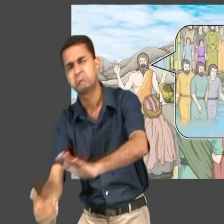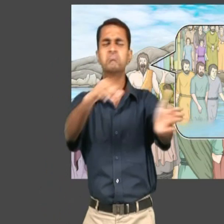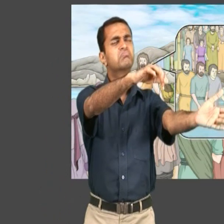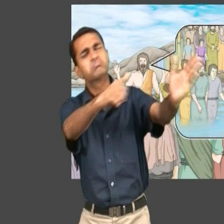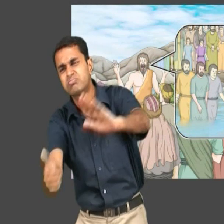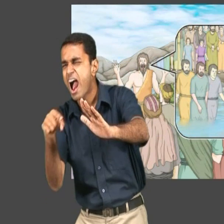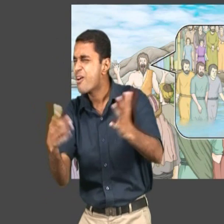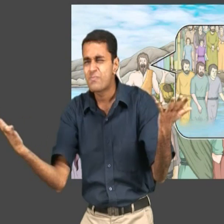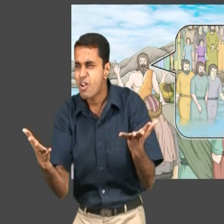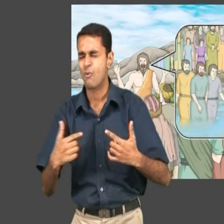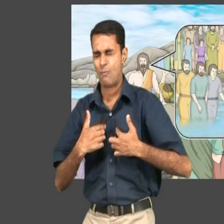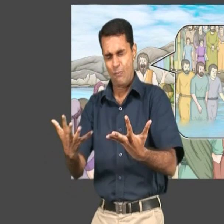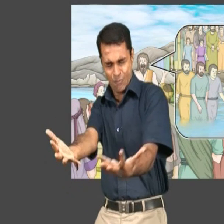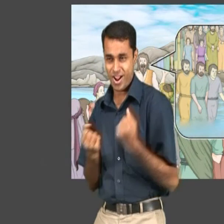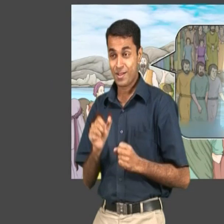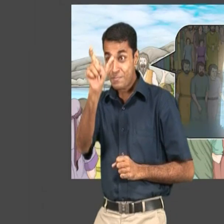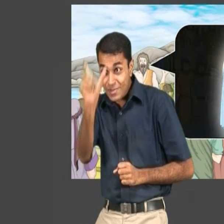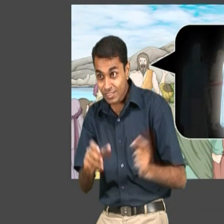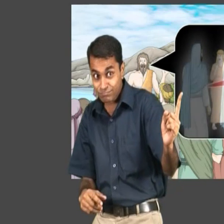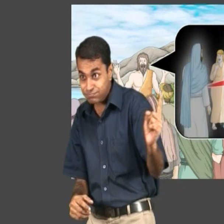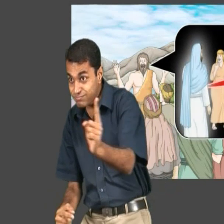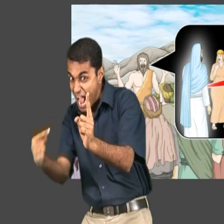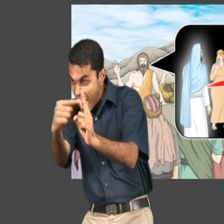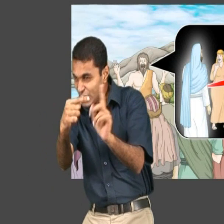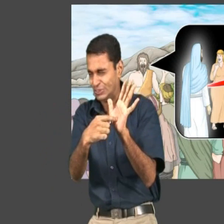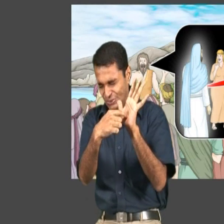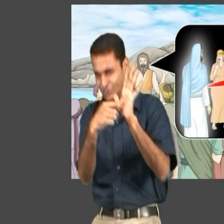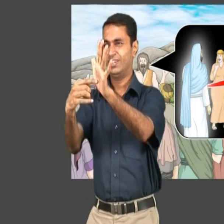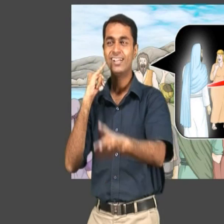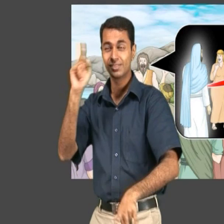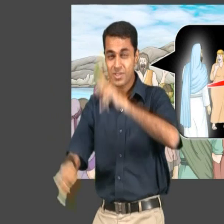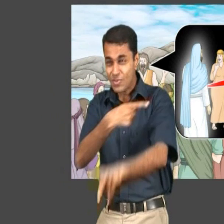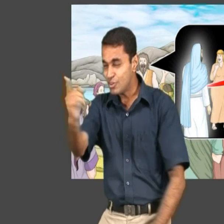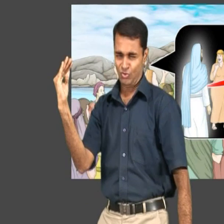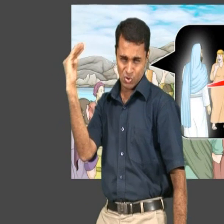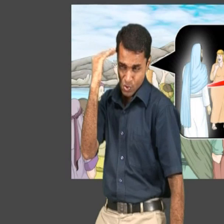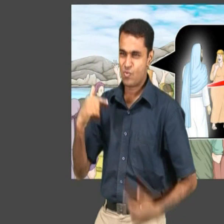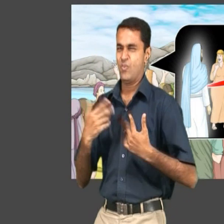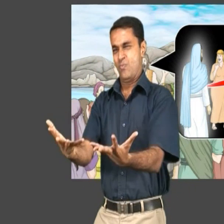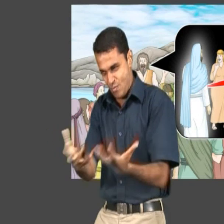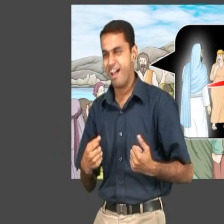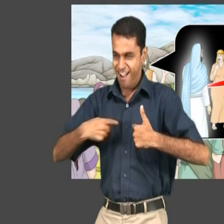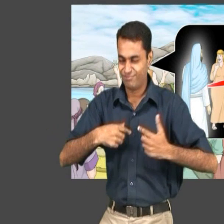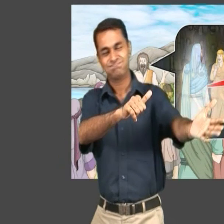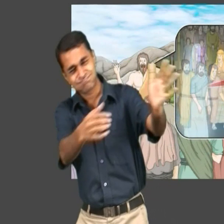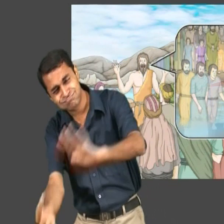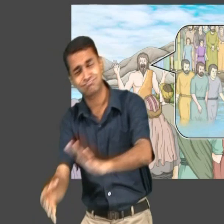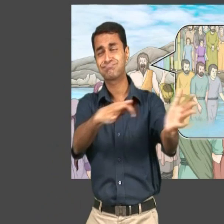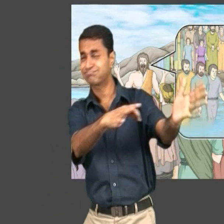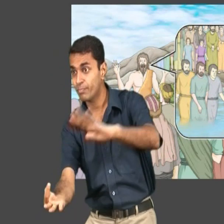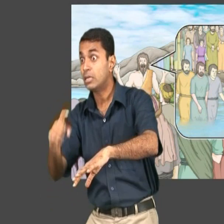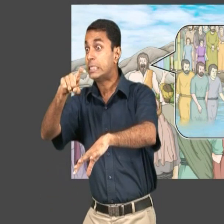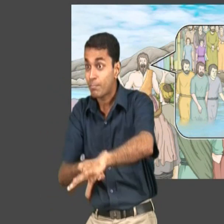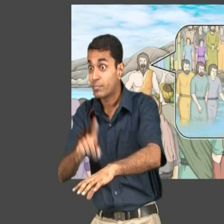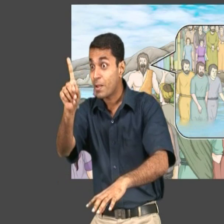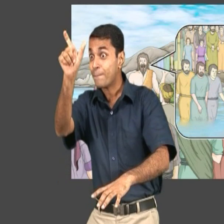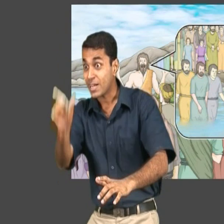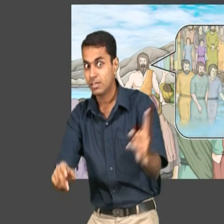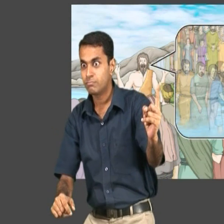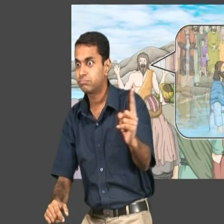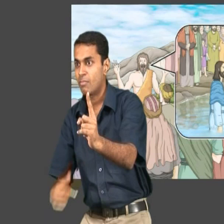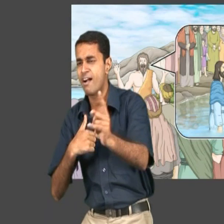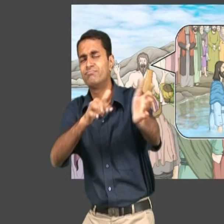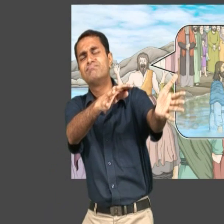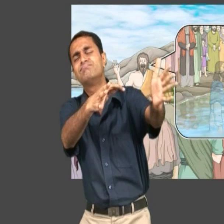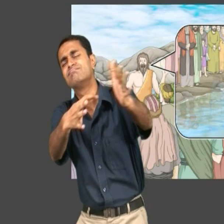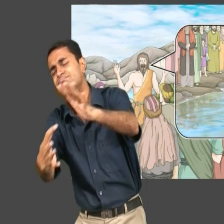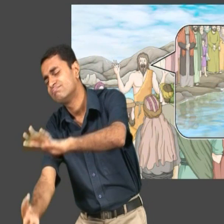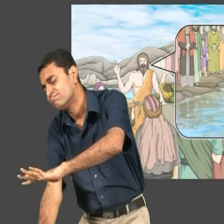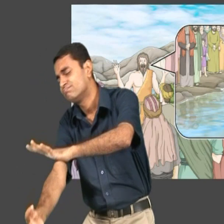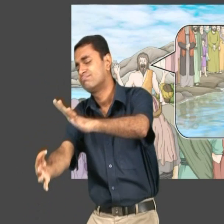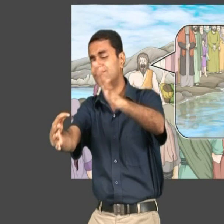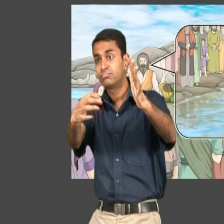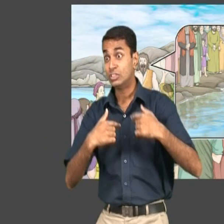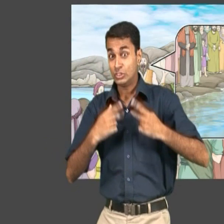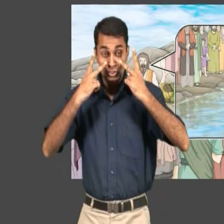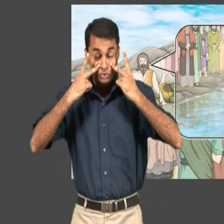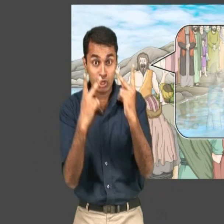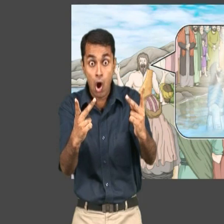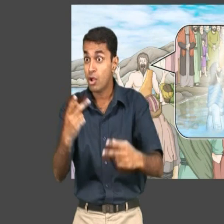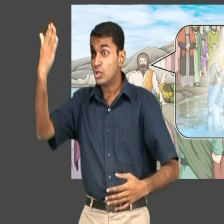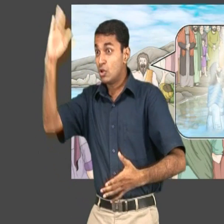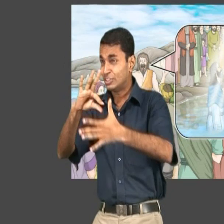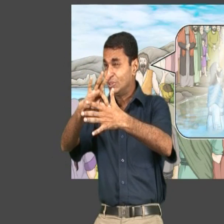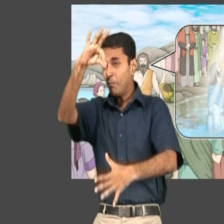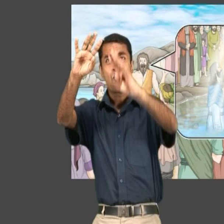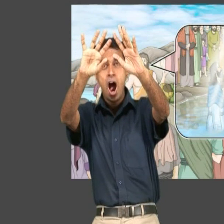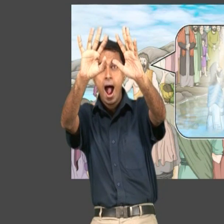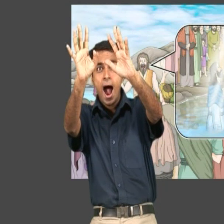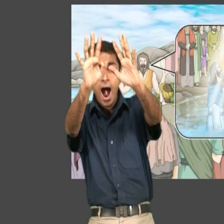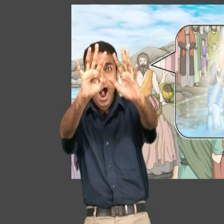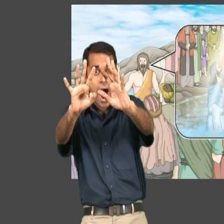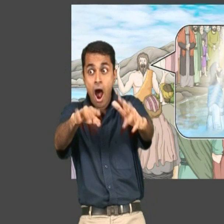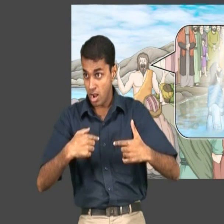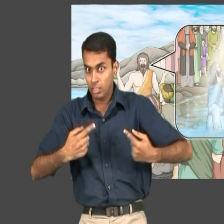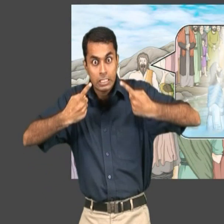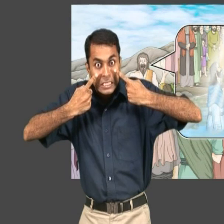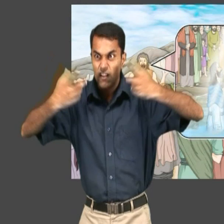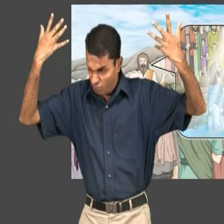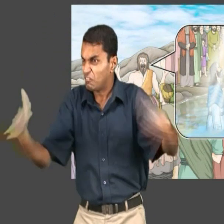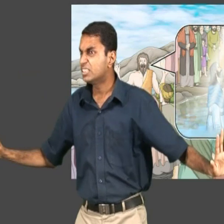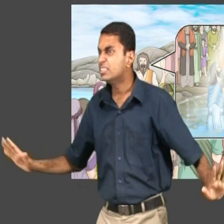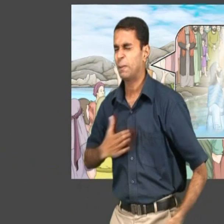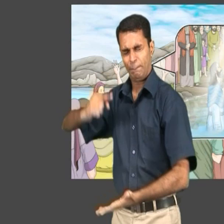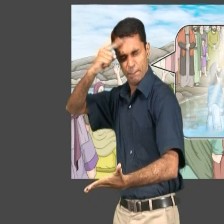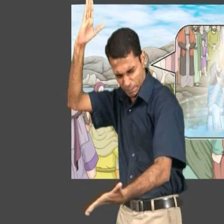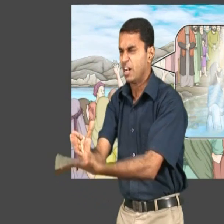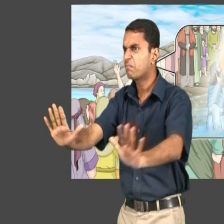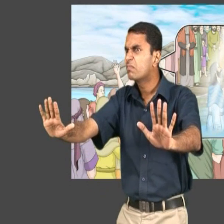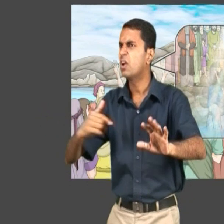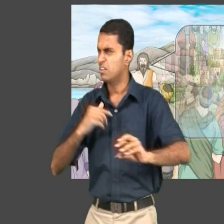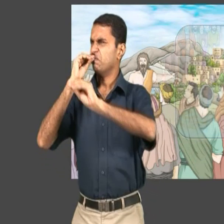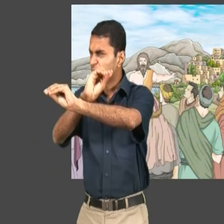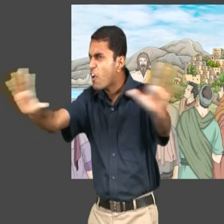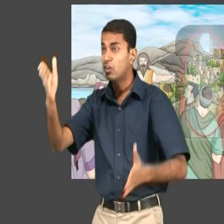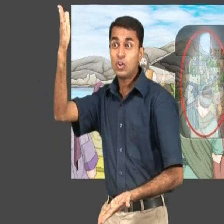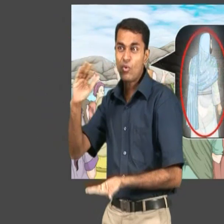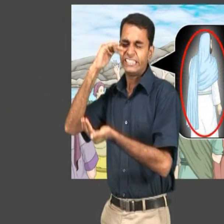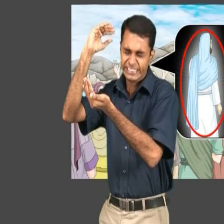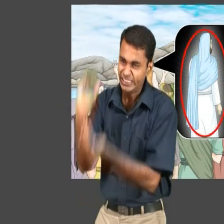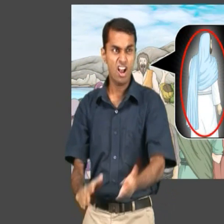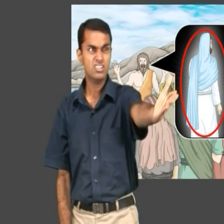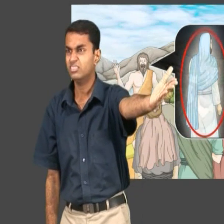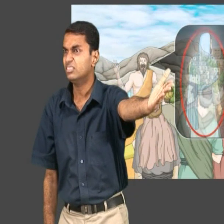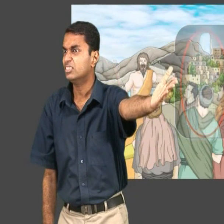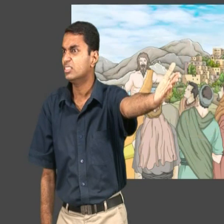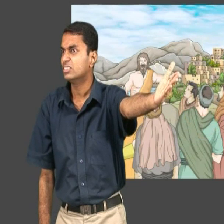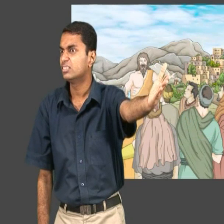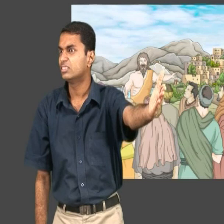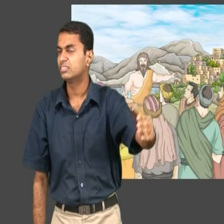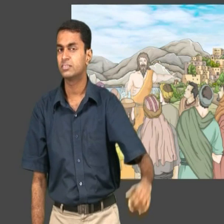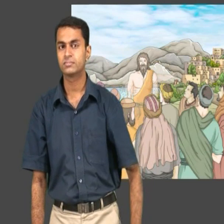I myself did not know Him, but the One who sent me to baptize with water told me, ‘The man on whom you see the Spirit descend and rest is He who will baptize with the Holy Spirit.’